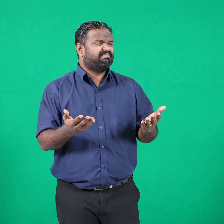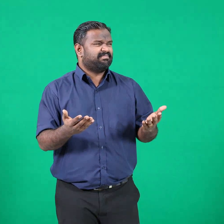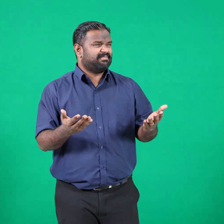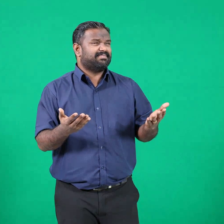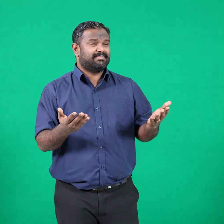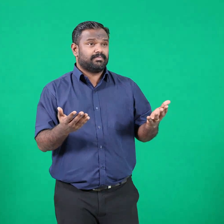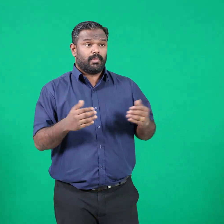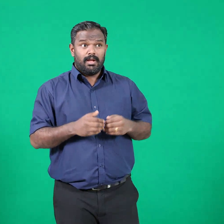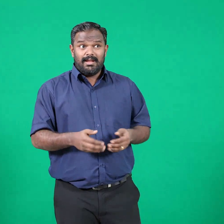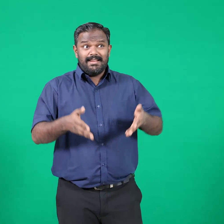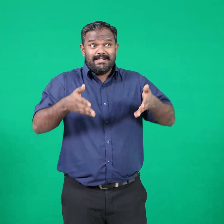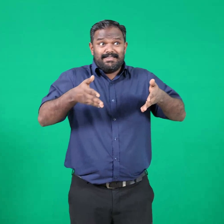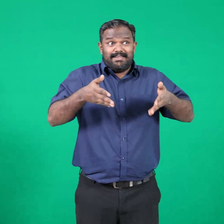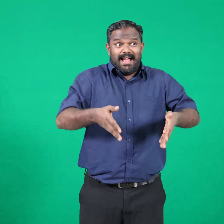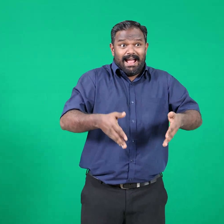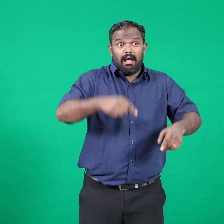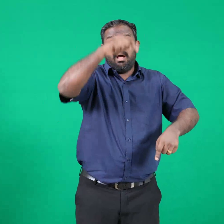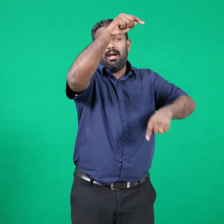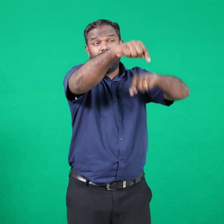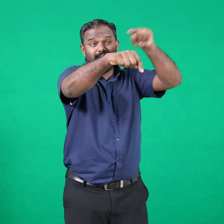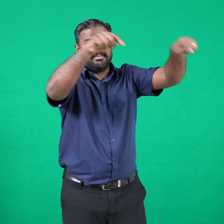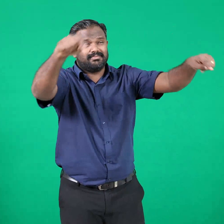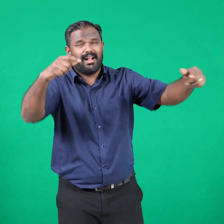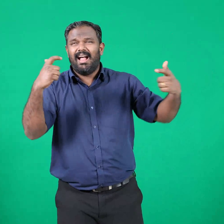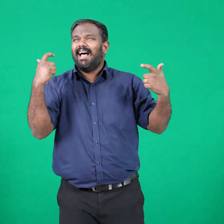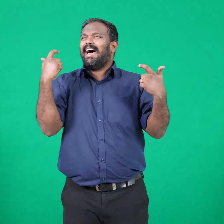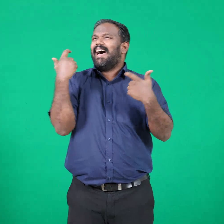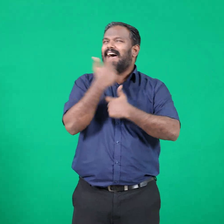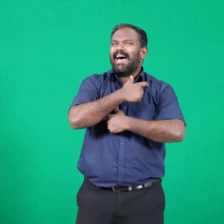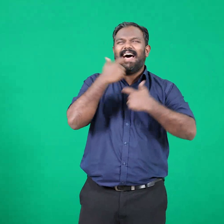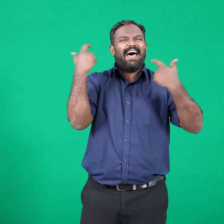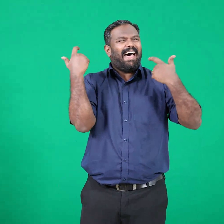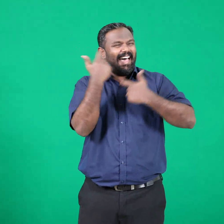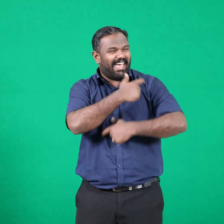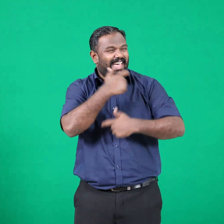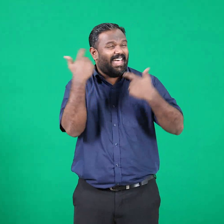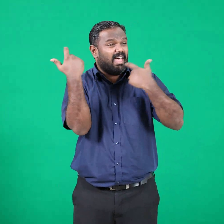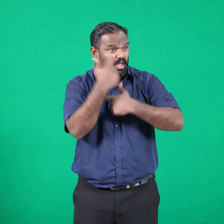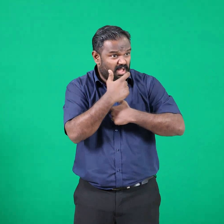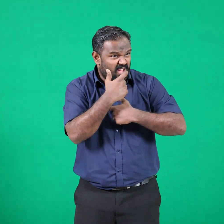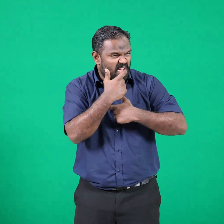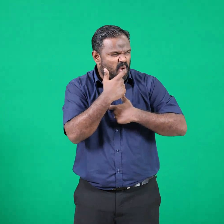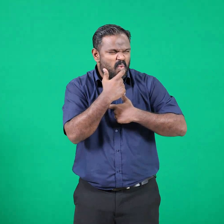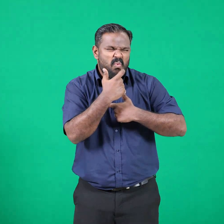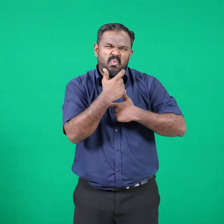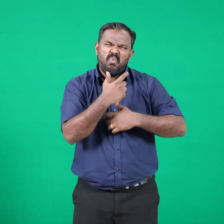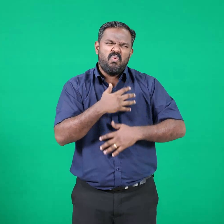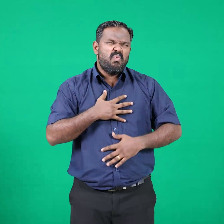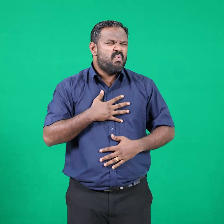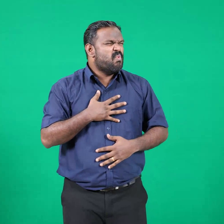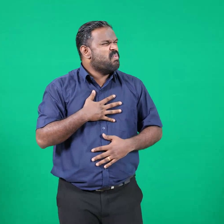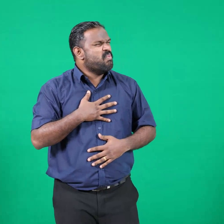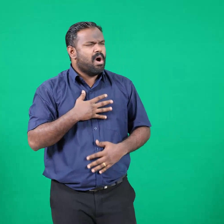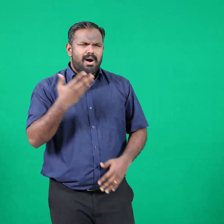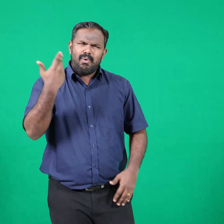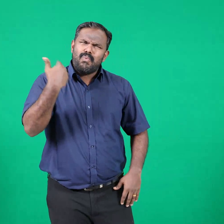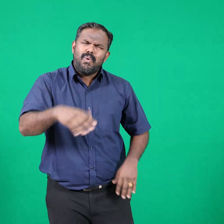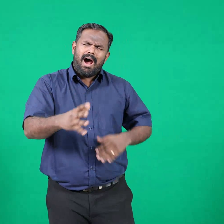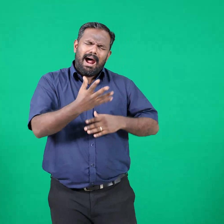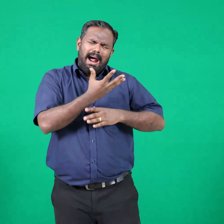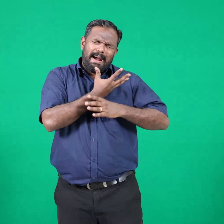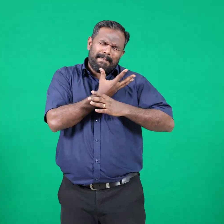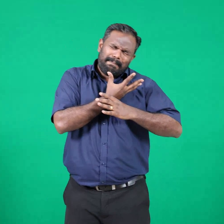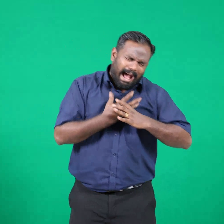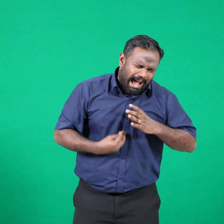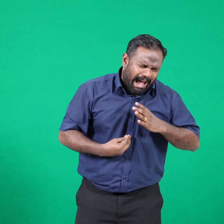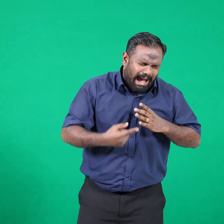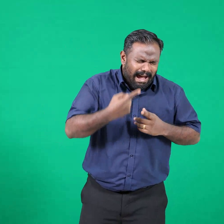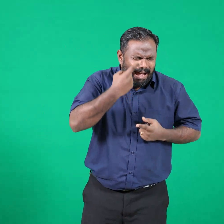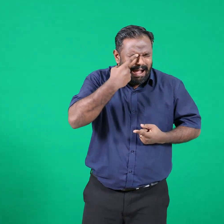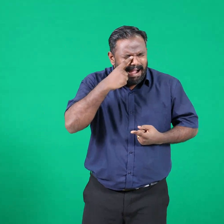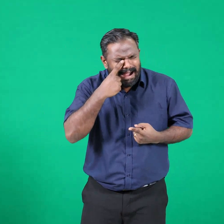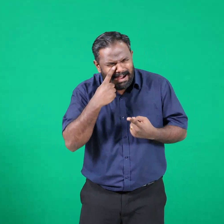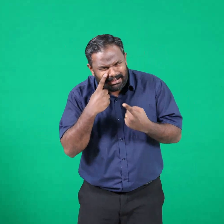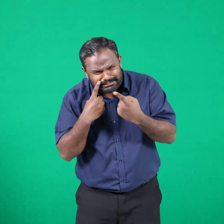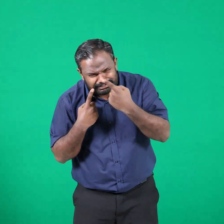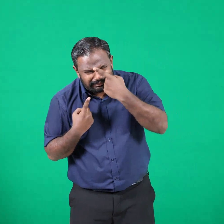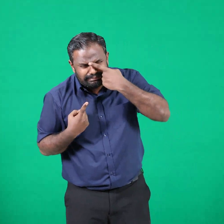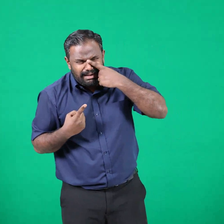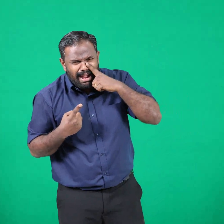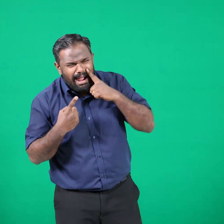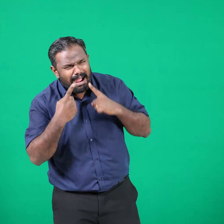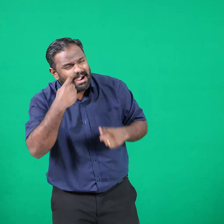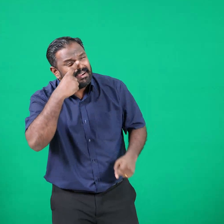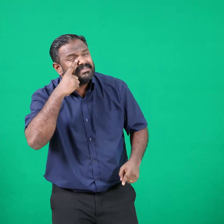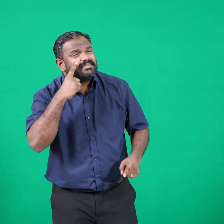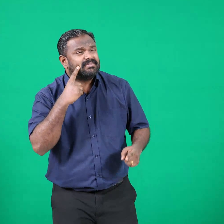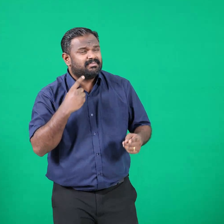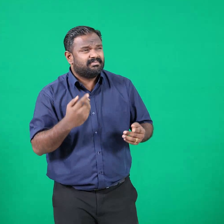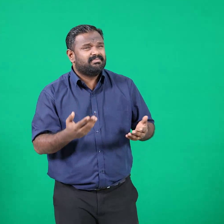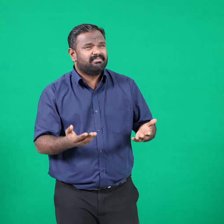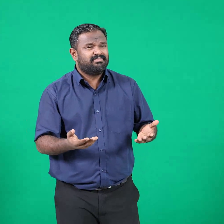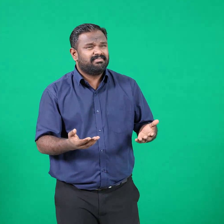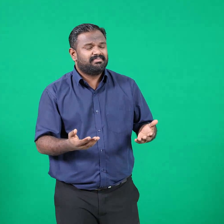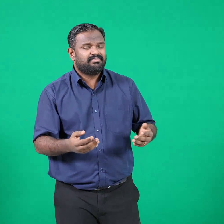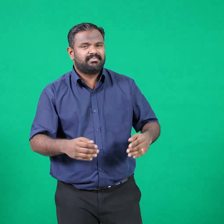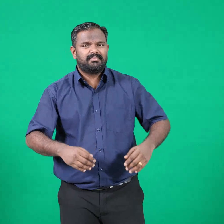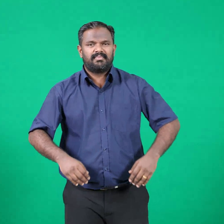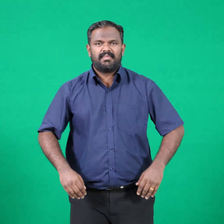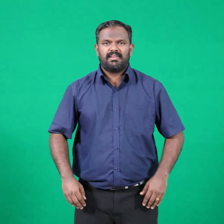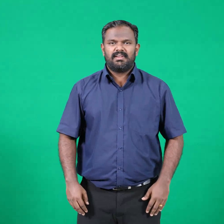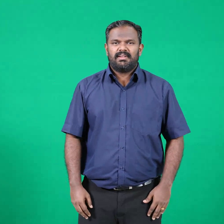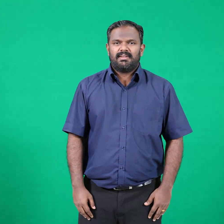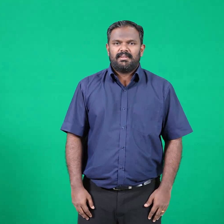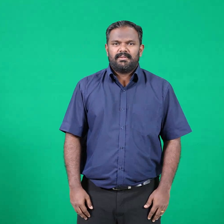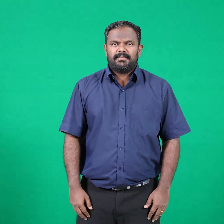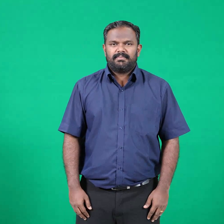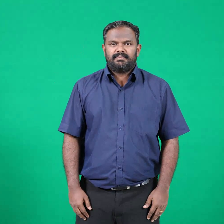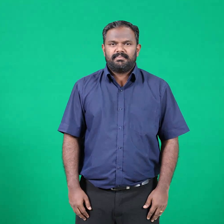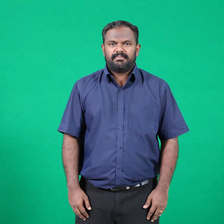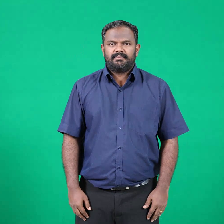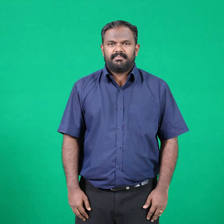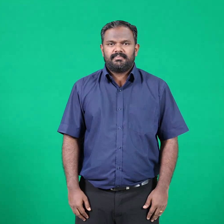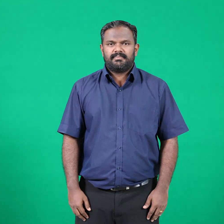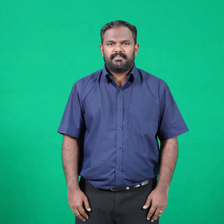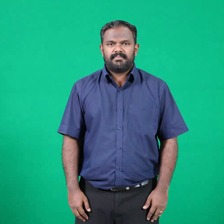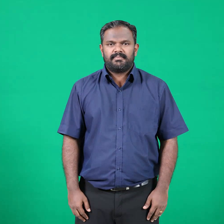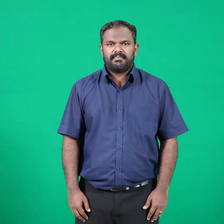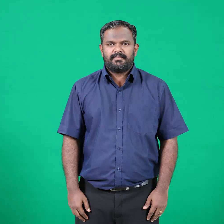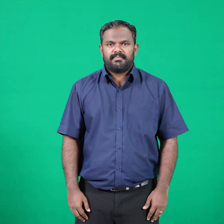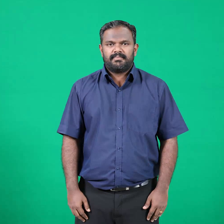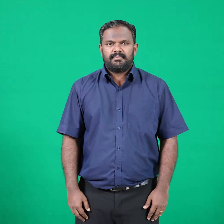Woe to you who laugh now, for you will mourn and weep.